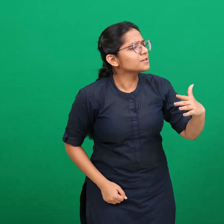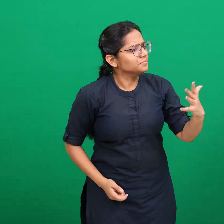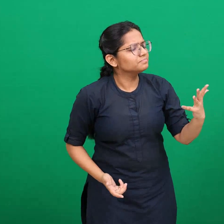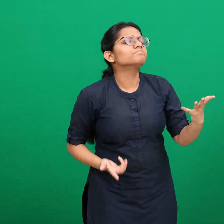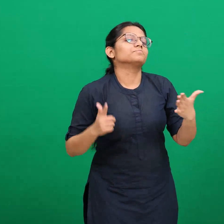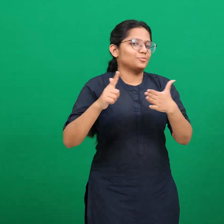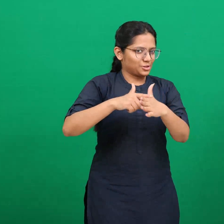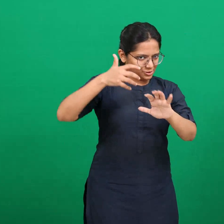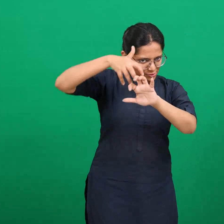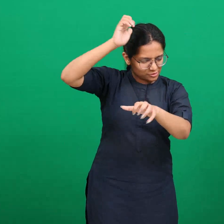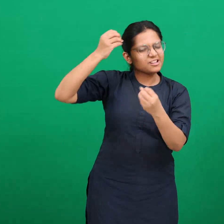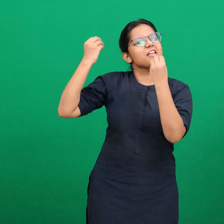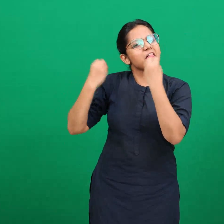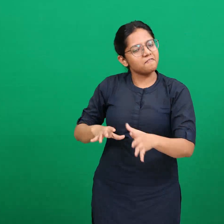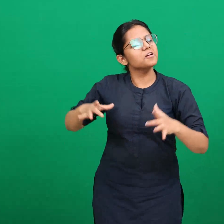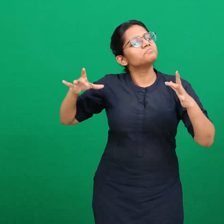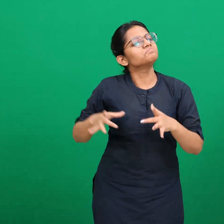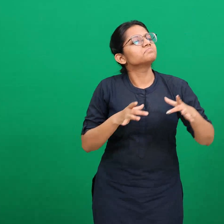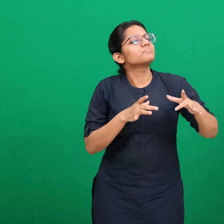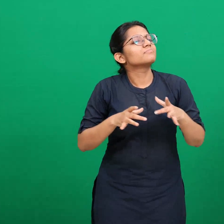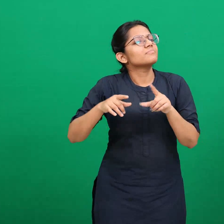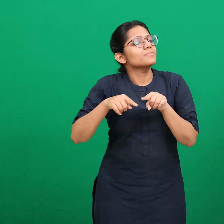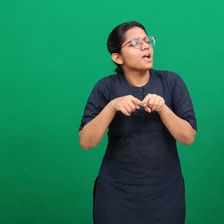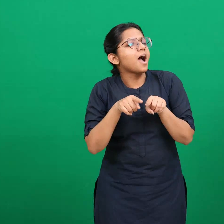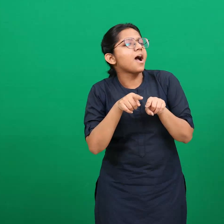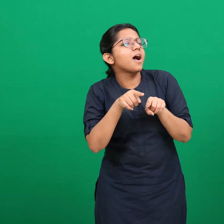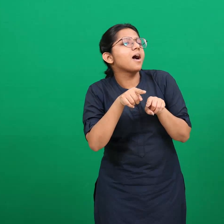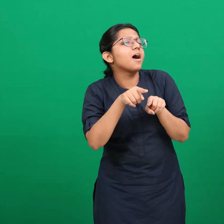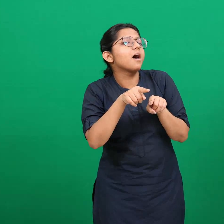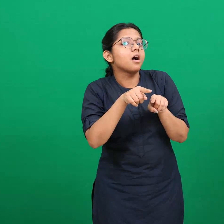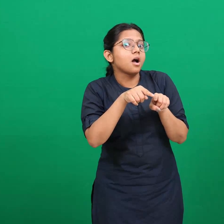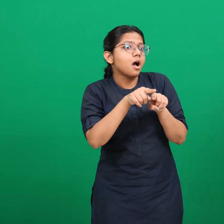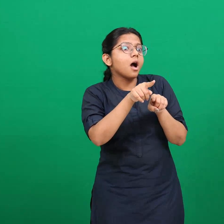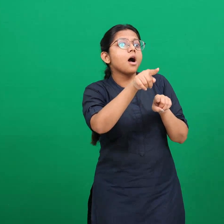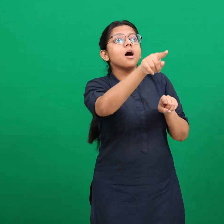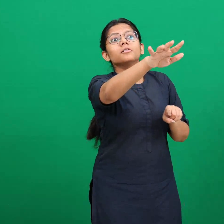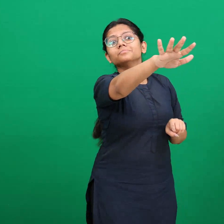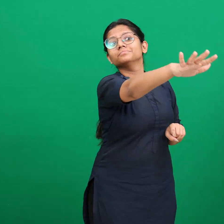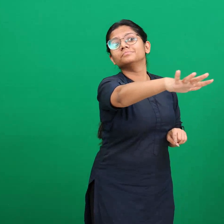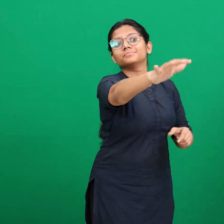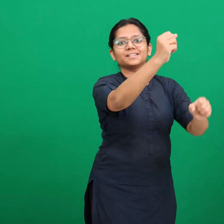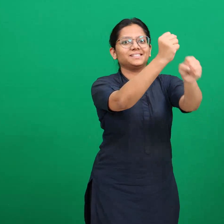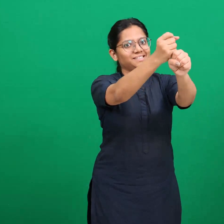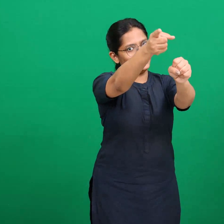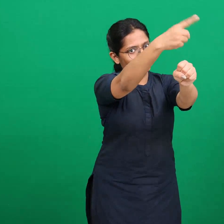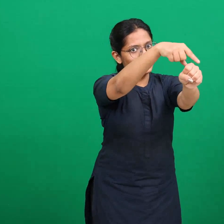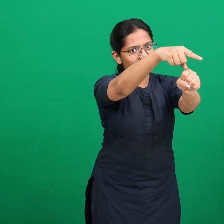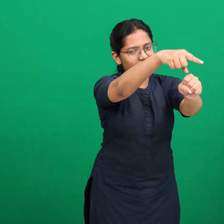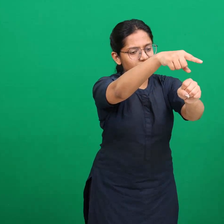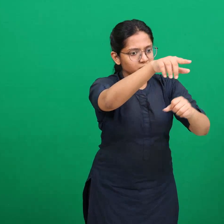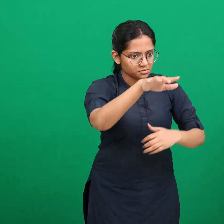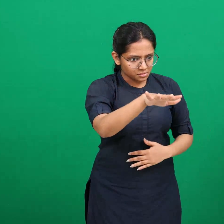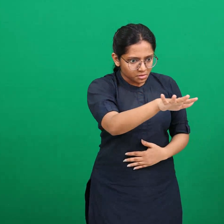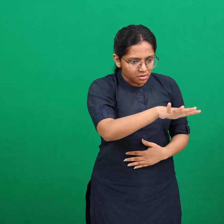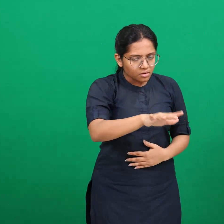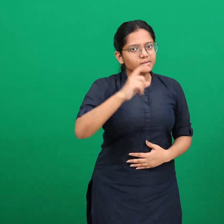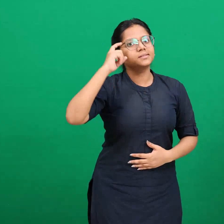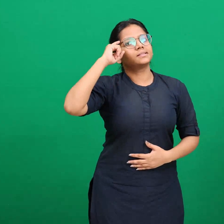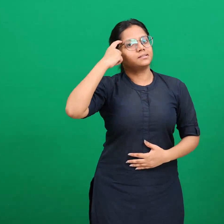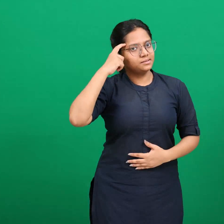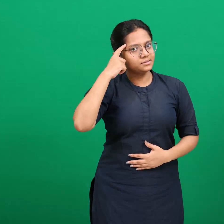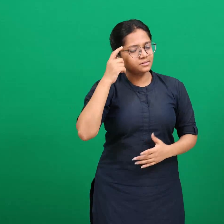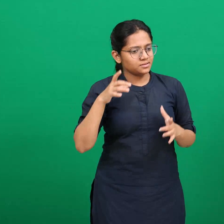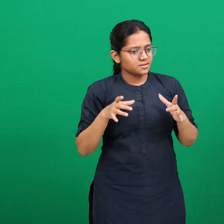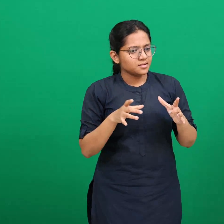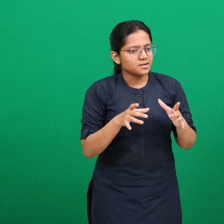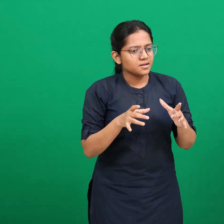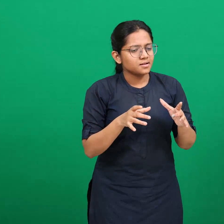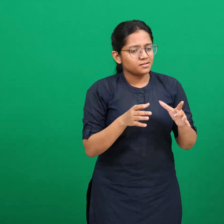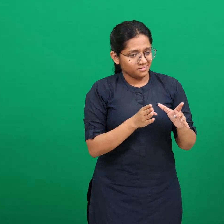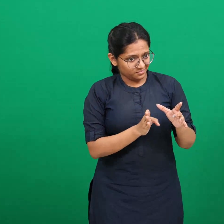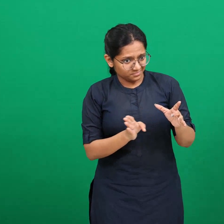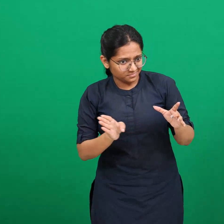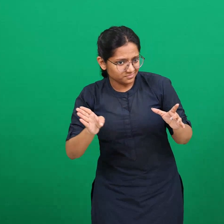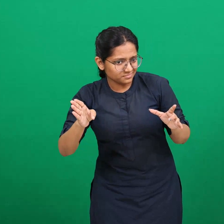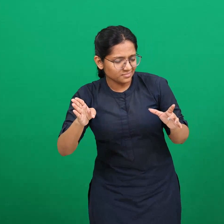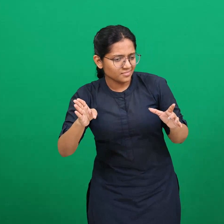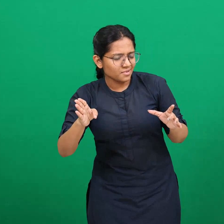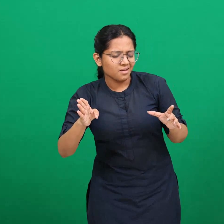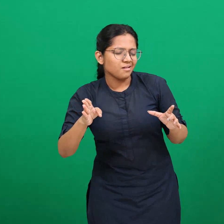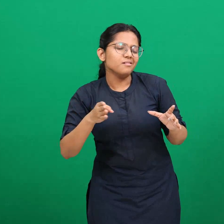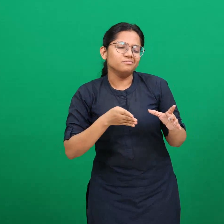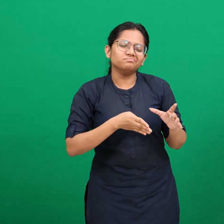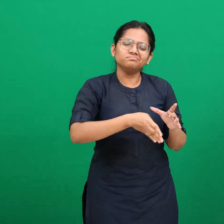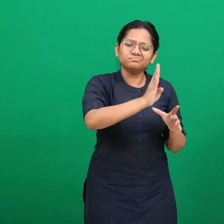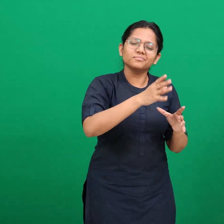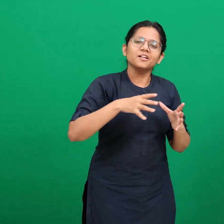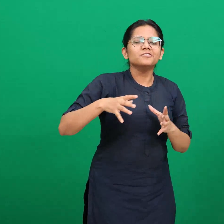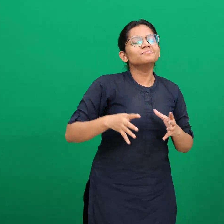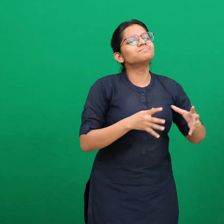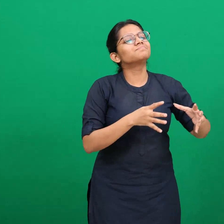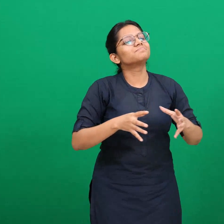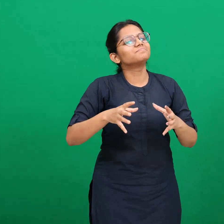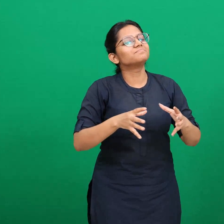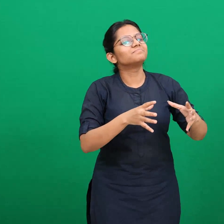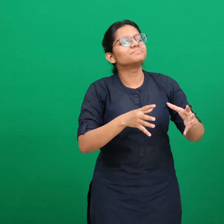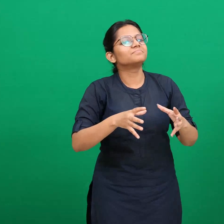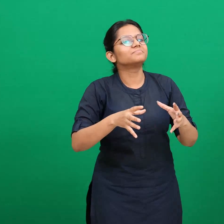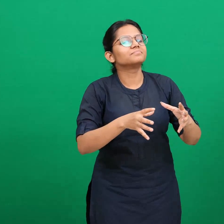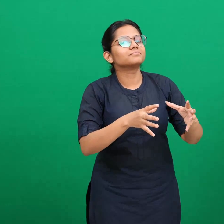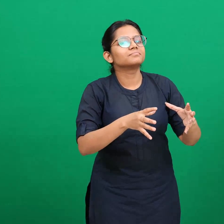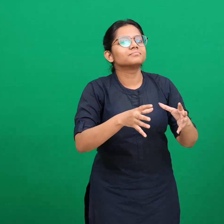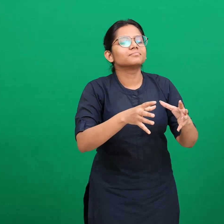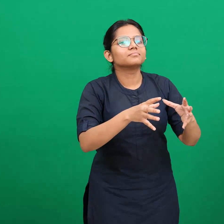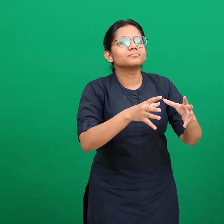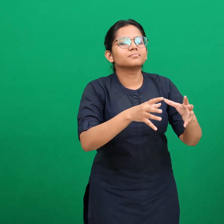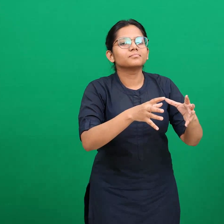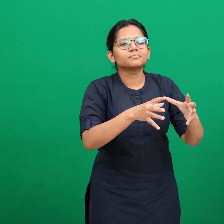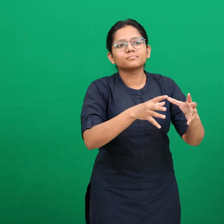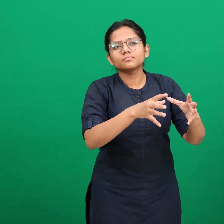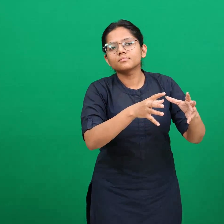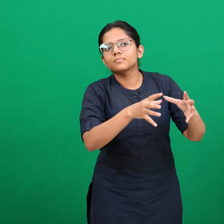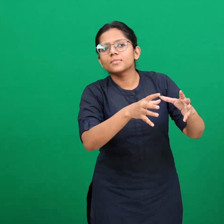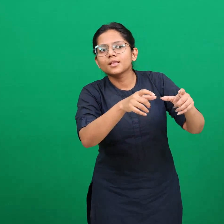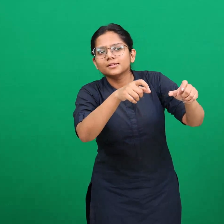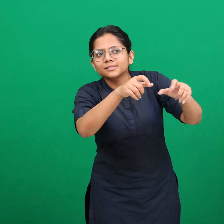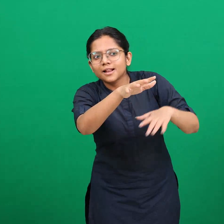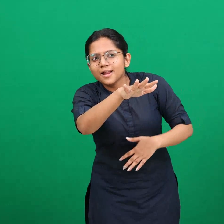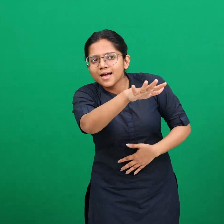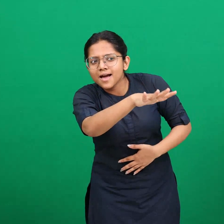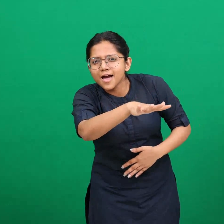Now He had to pass through Samaria.